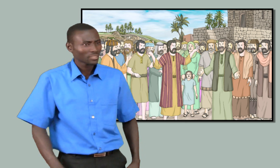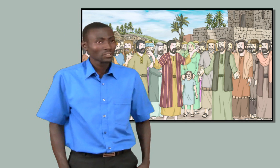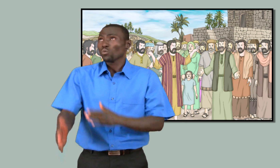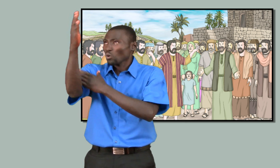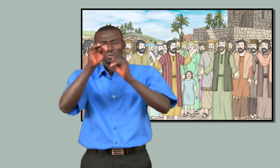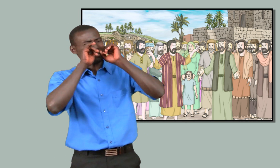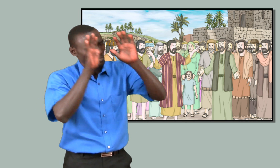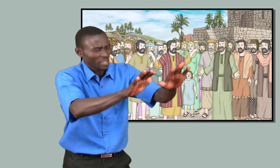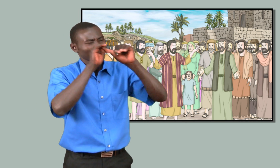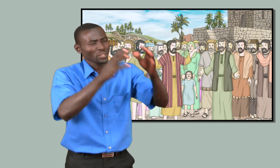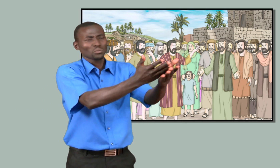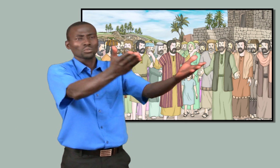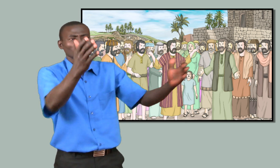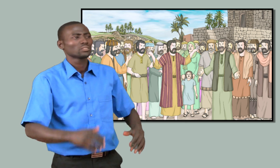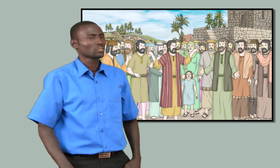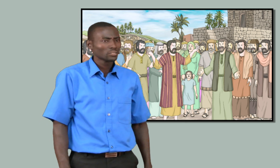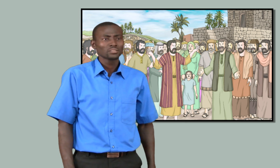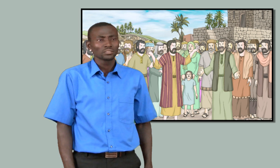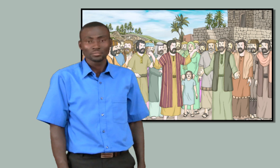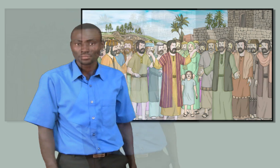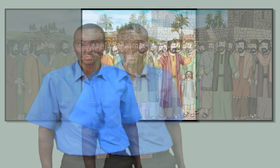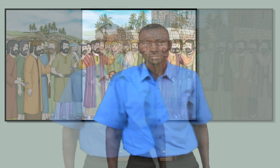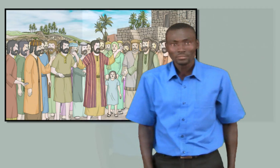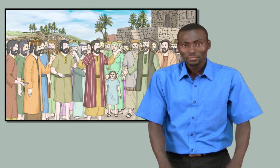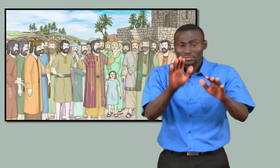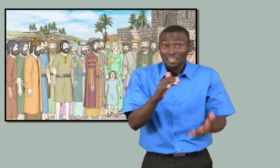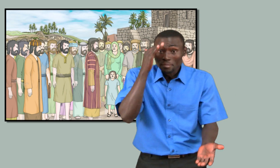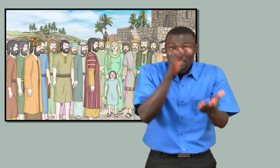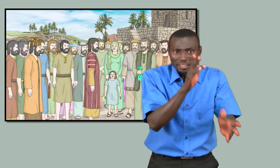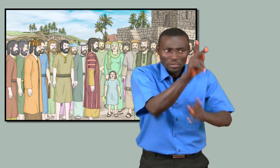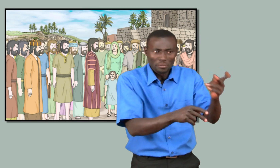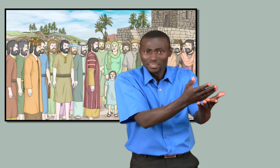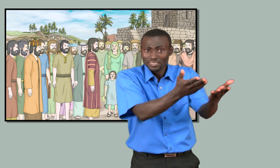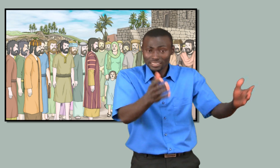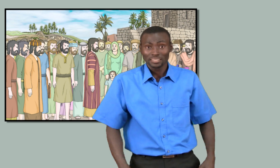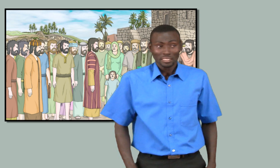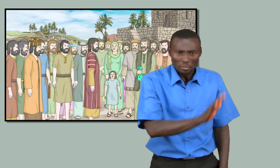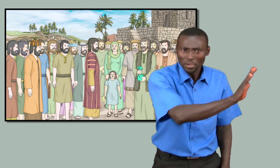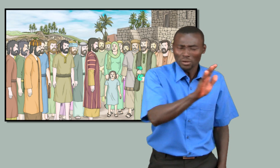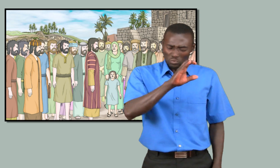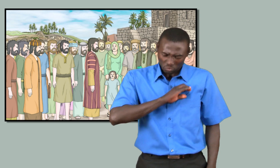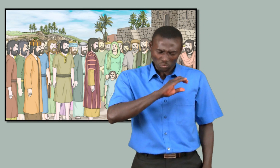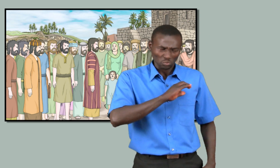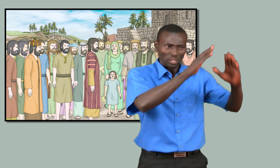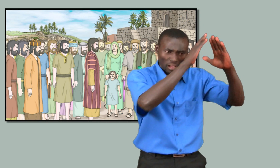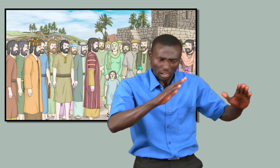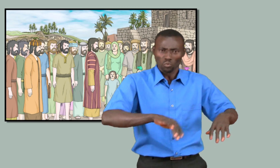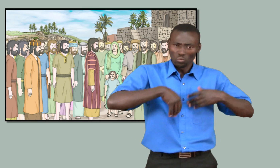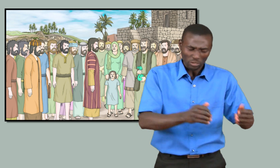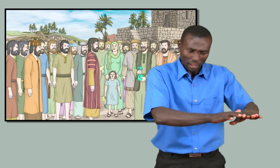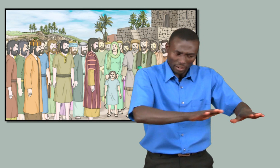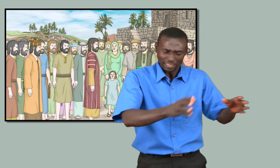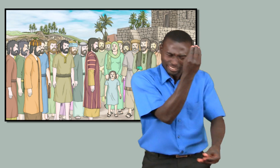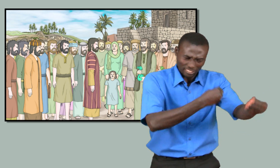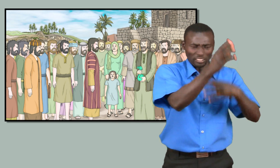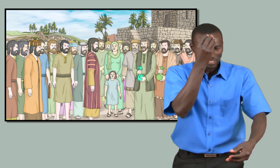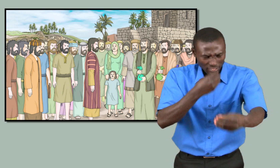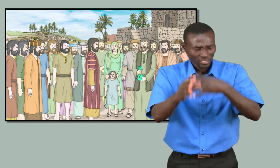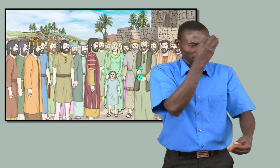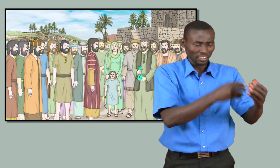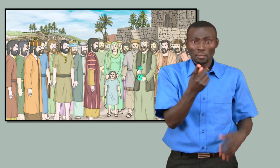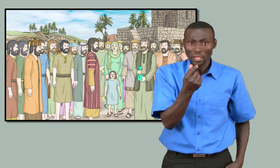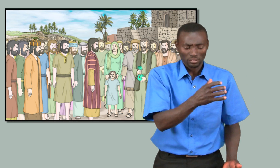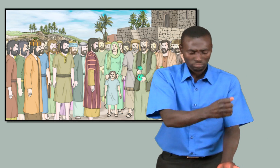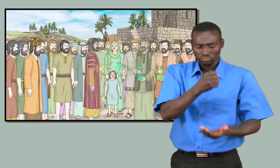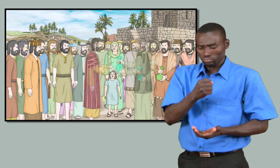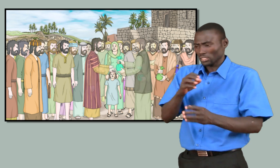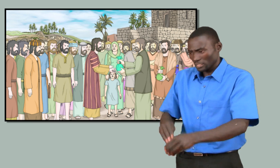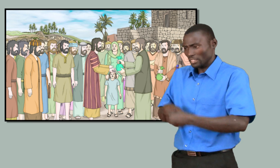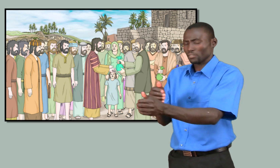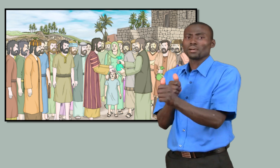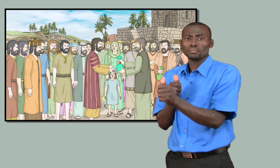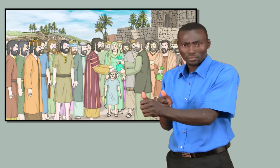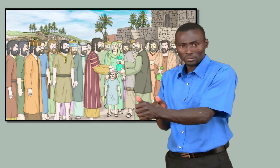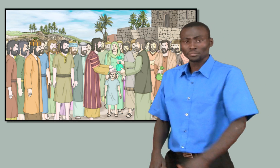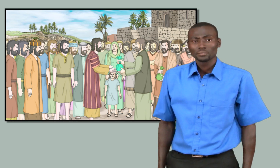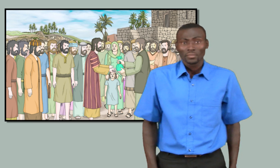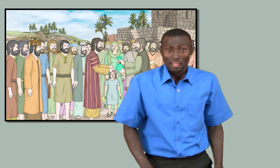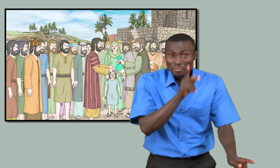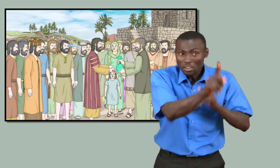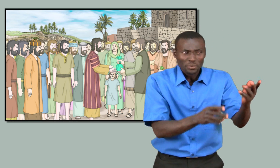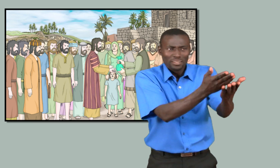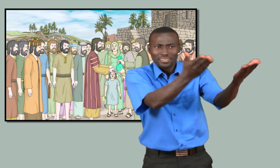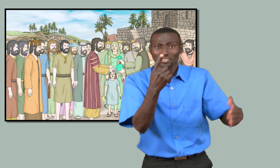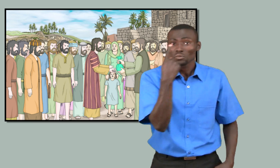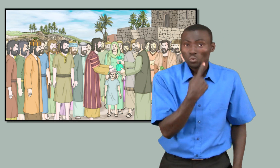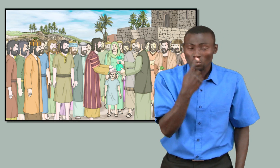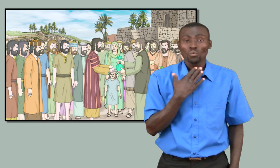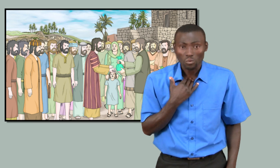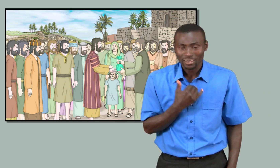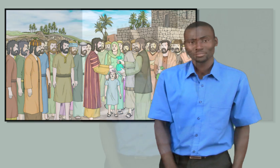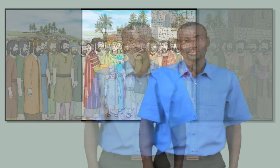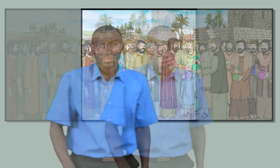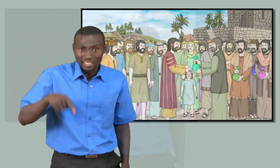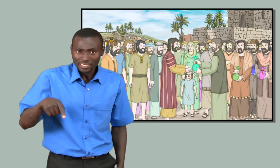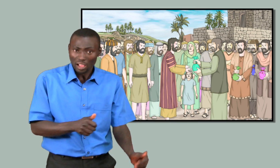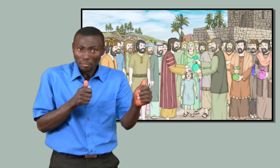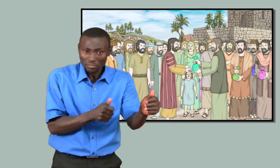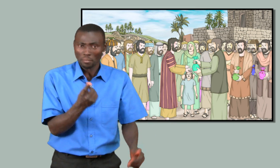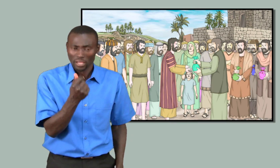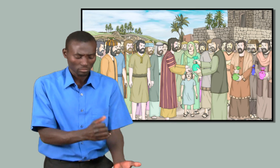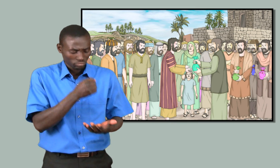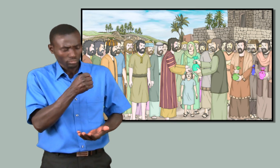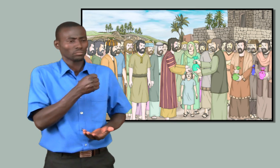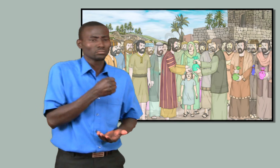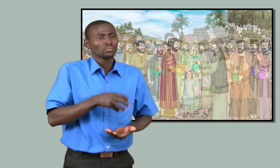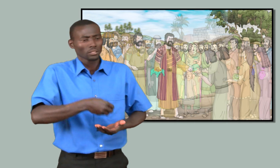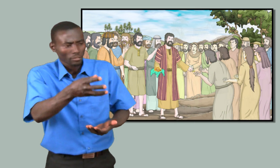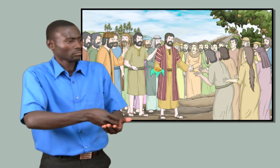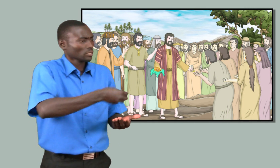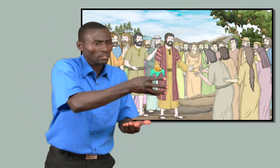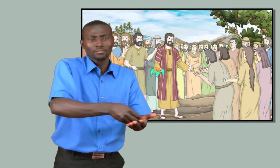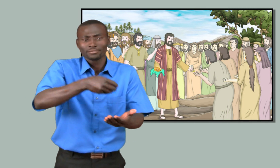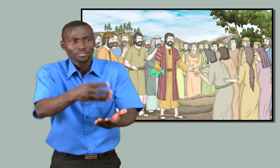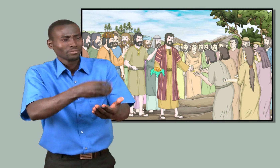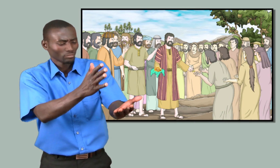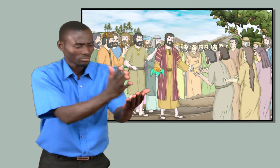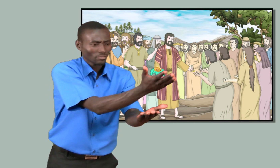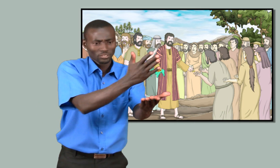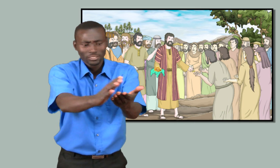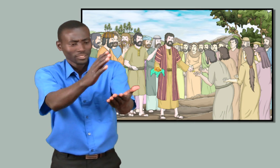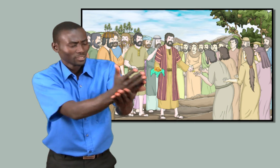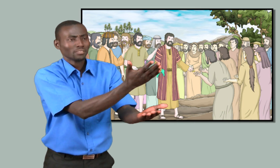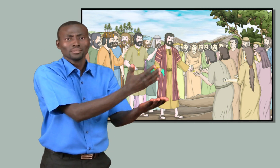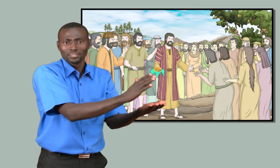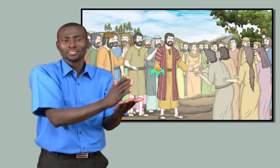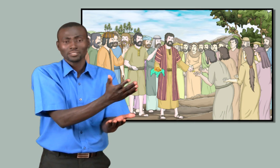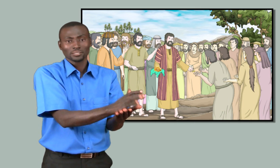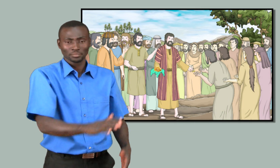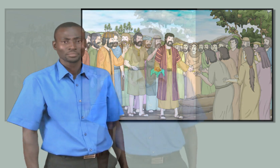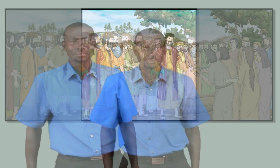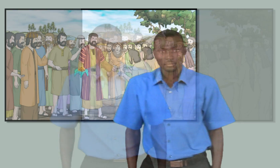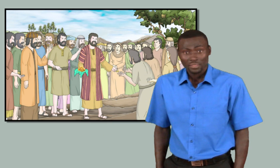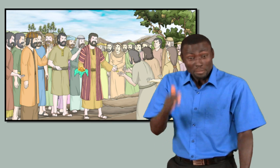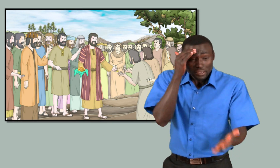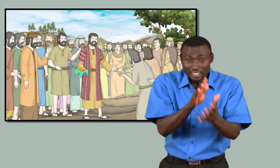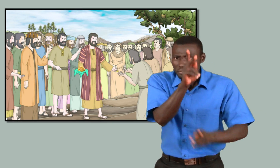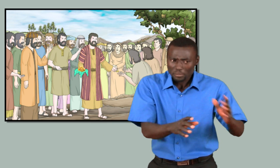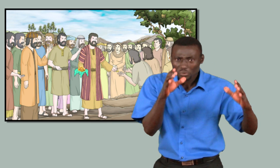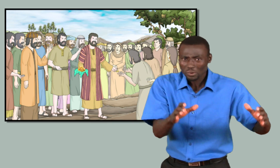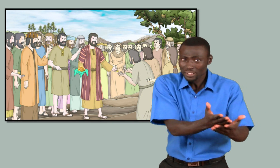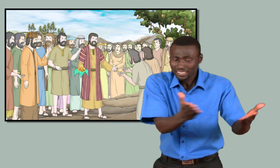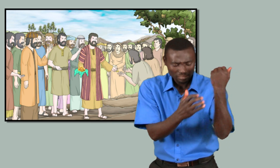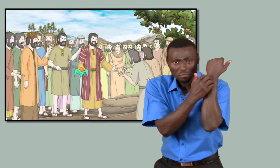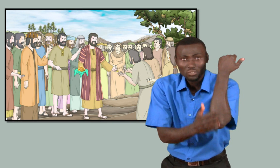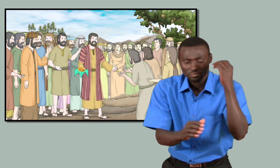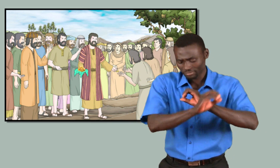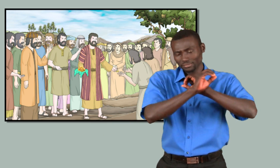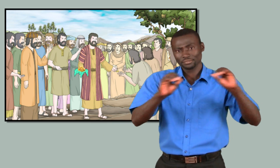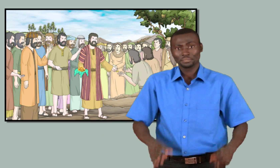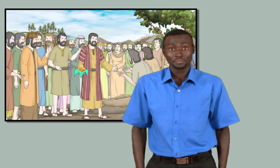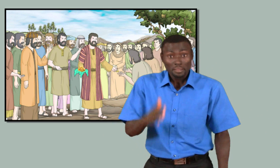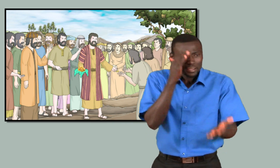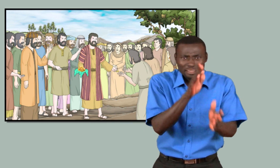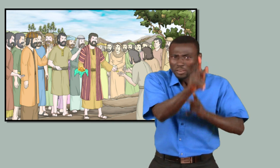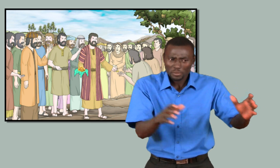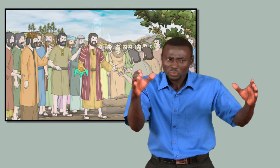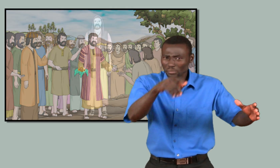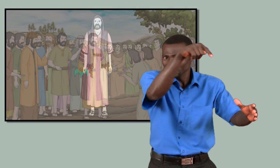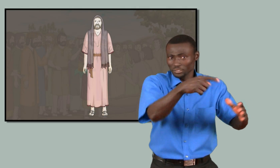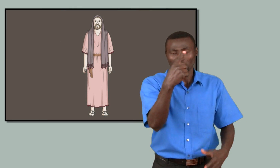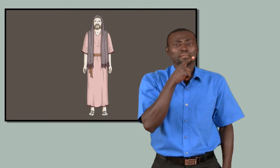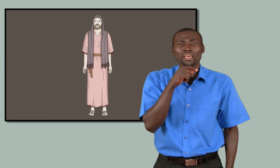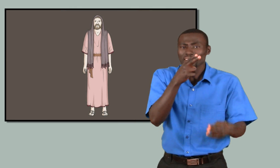There were no needy ones among them, because those who owned lands or houses would sell their property, bring the proceeds from the sales, and lay them at the apostles’ feet for distribution to anyone as he had need.